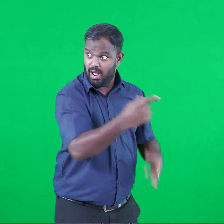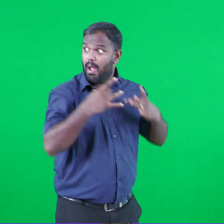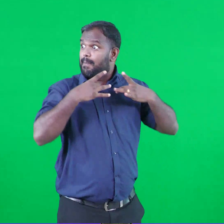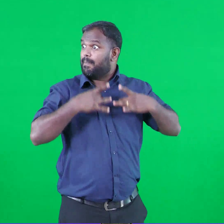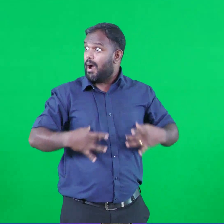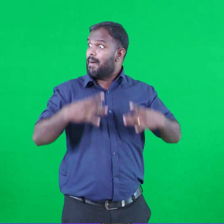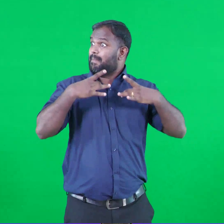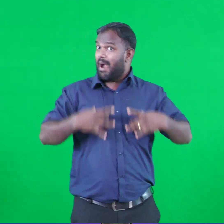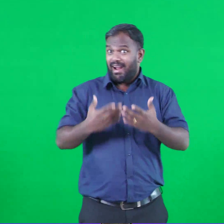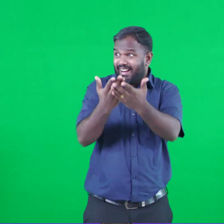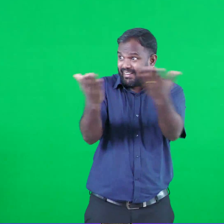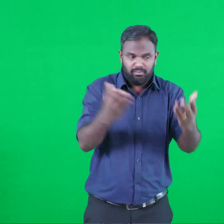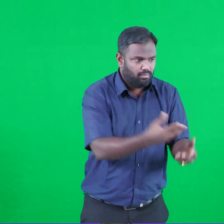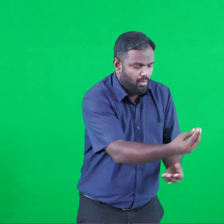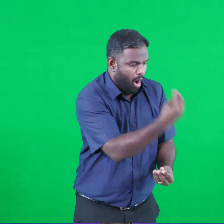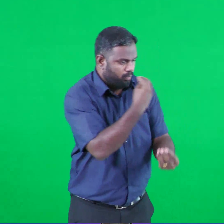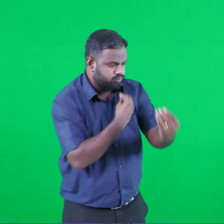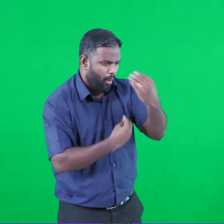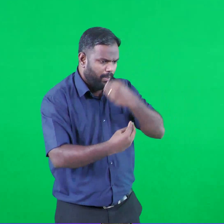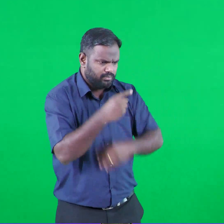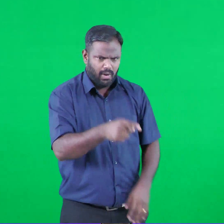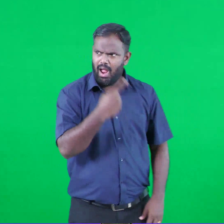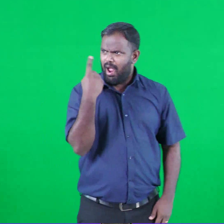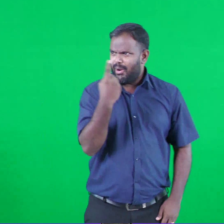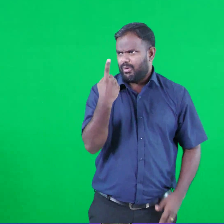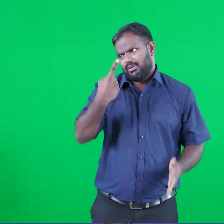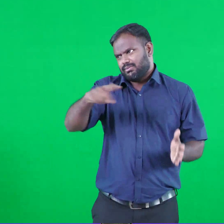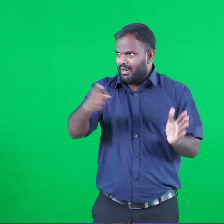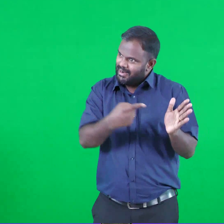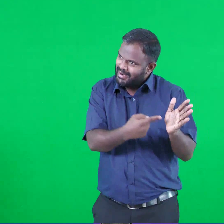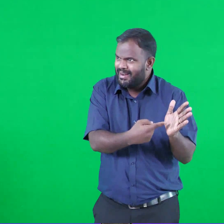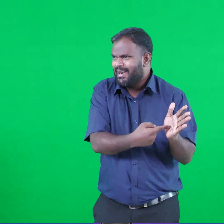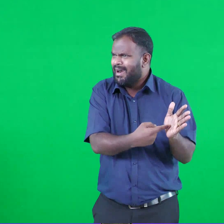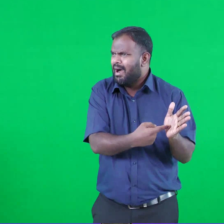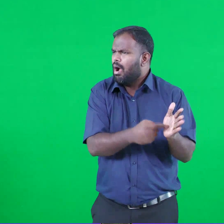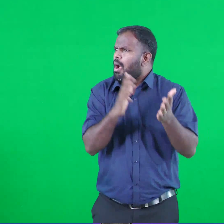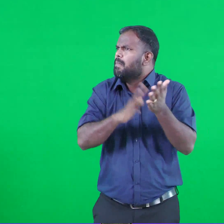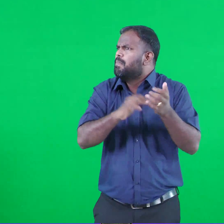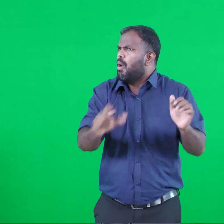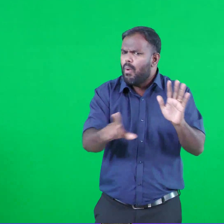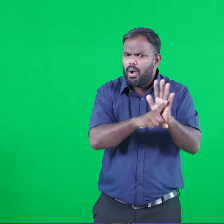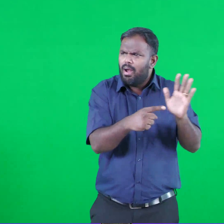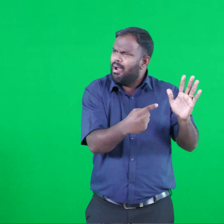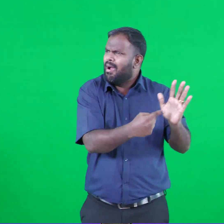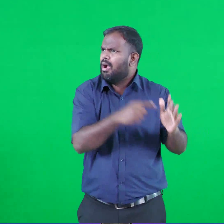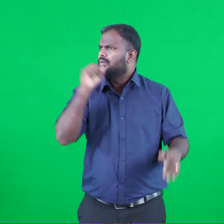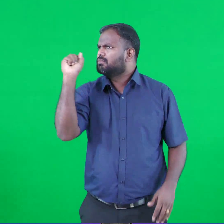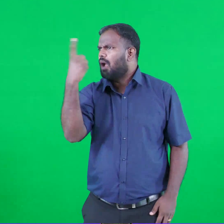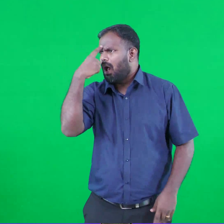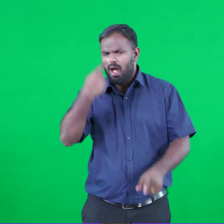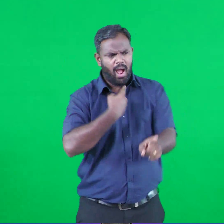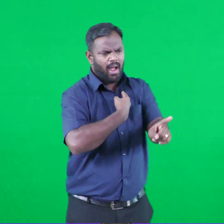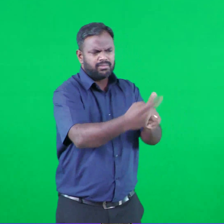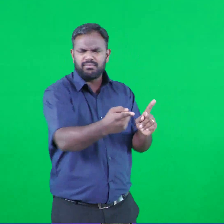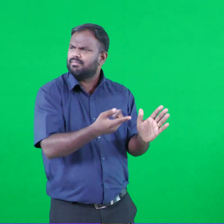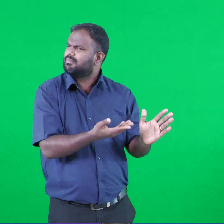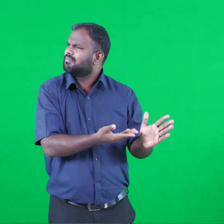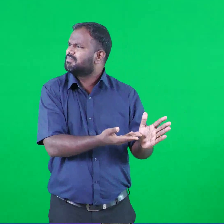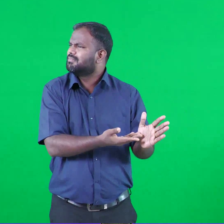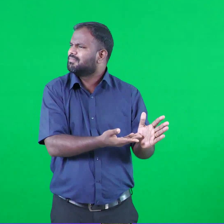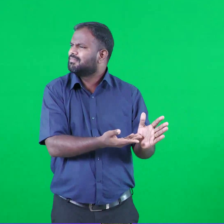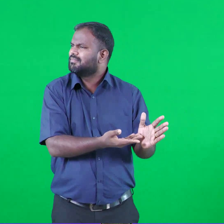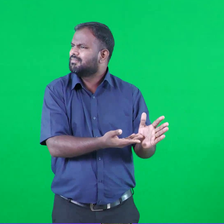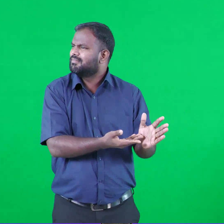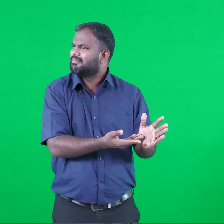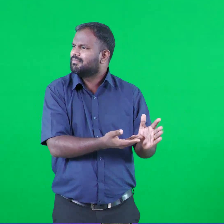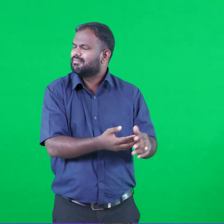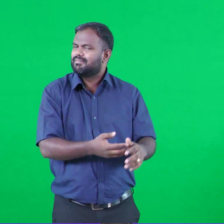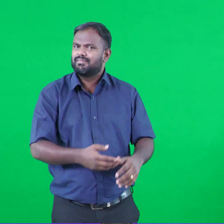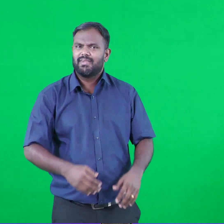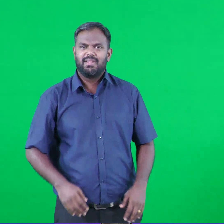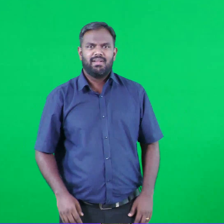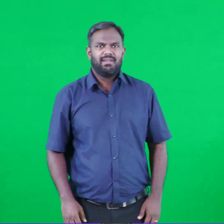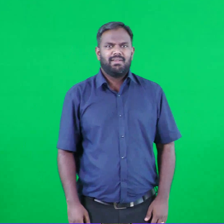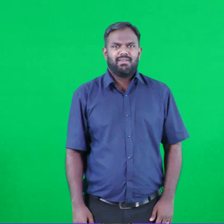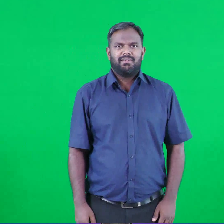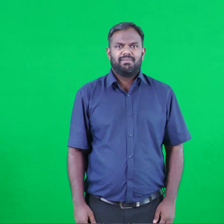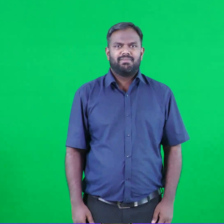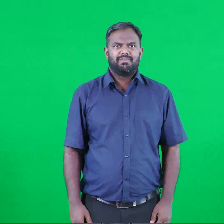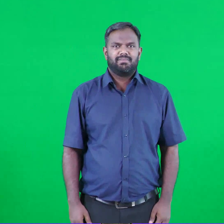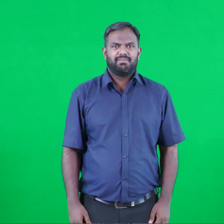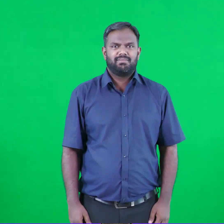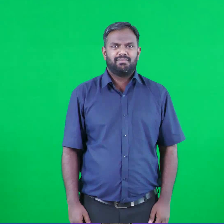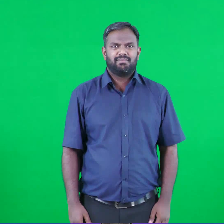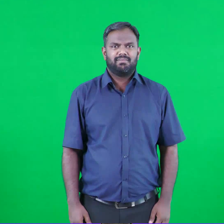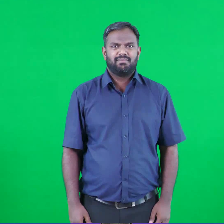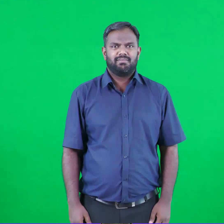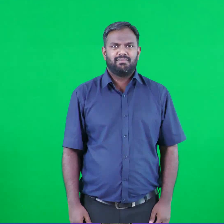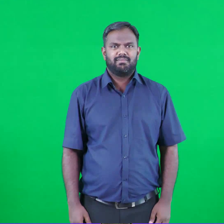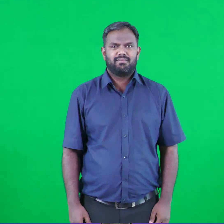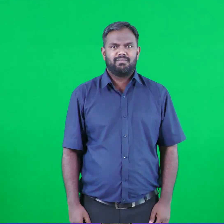And he gave some to his companions as well."